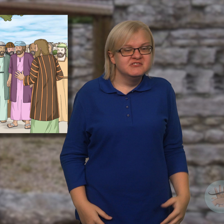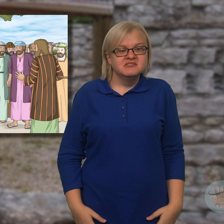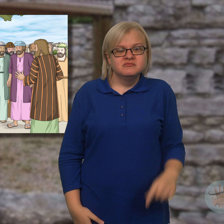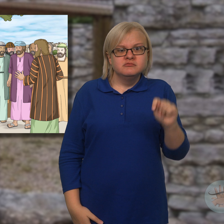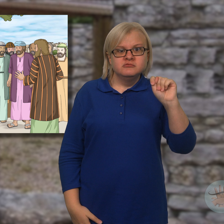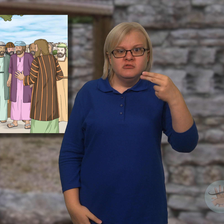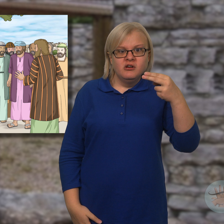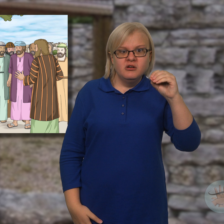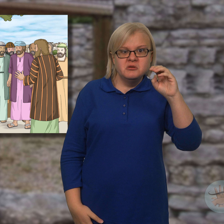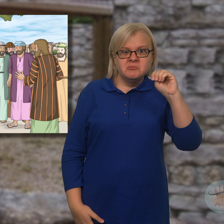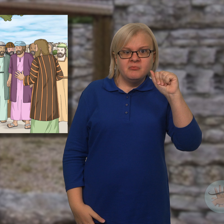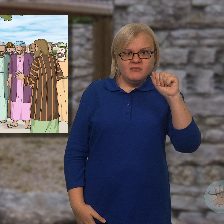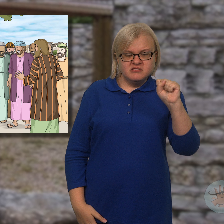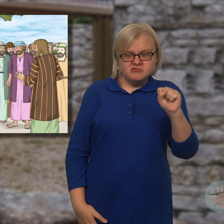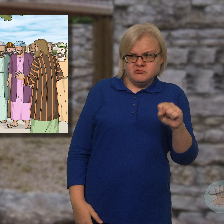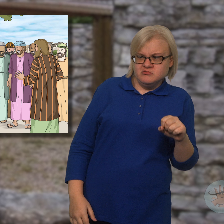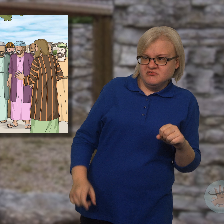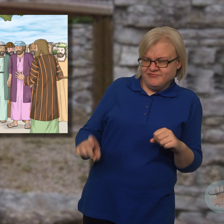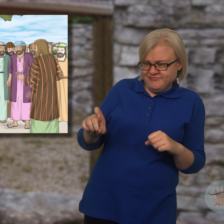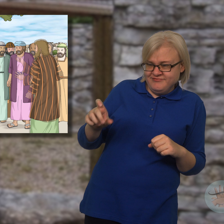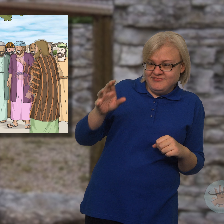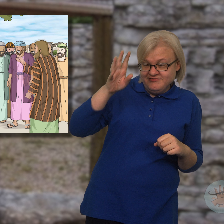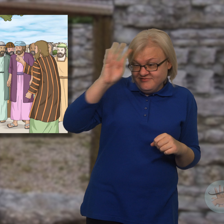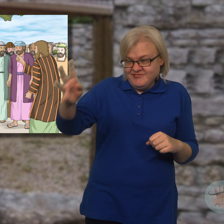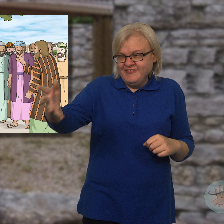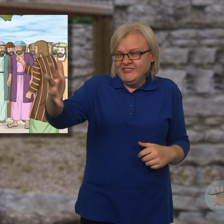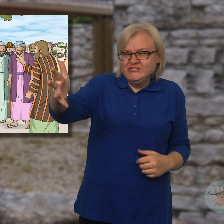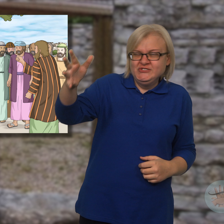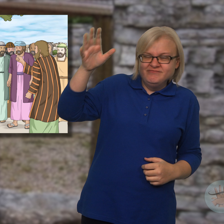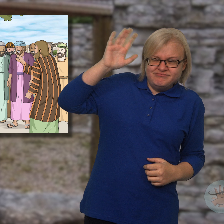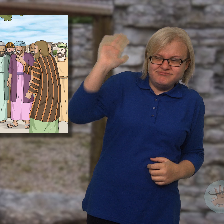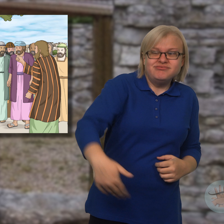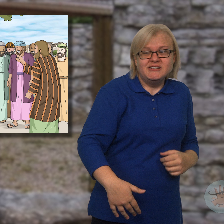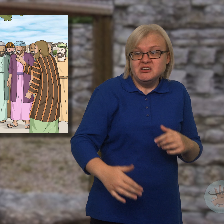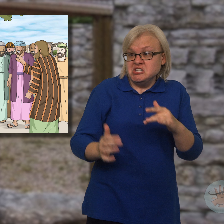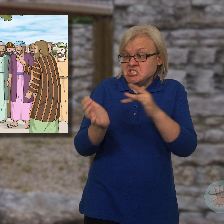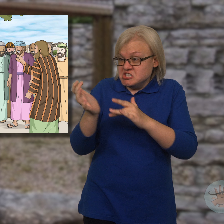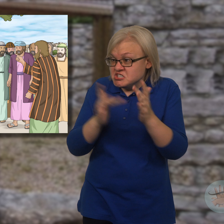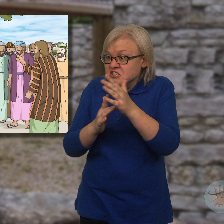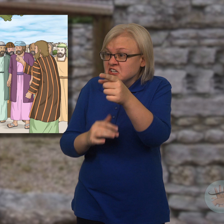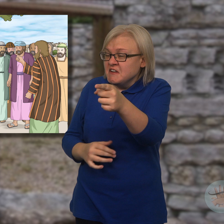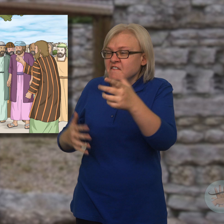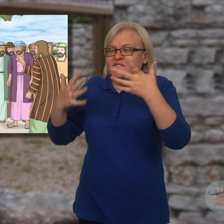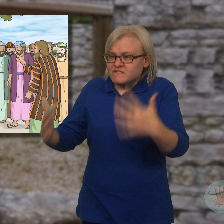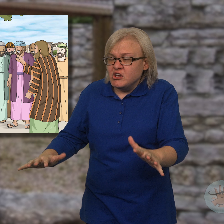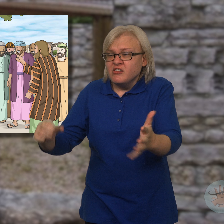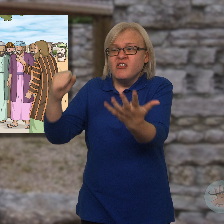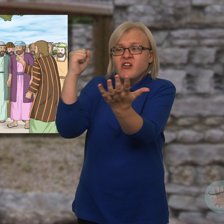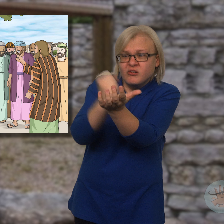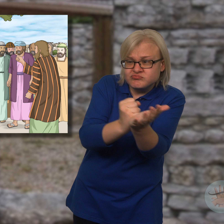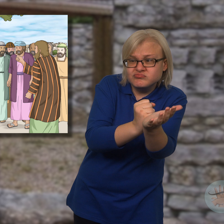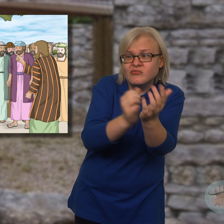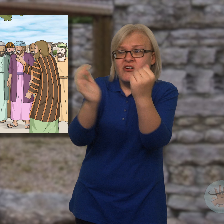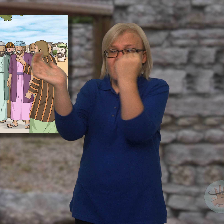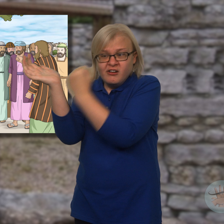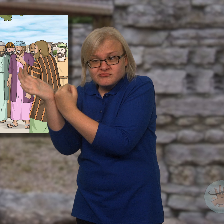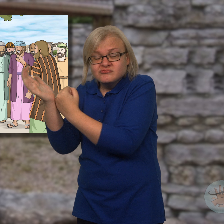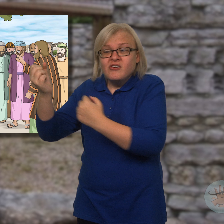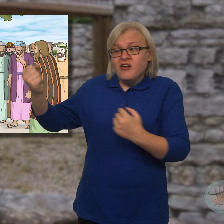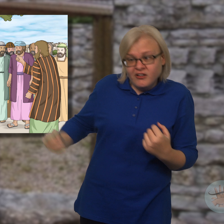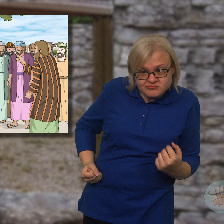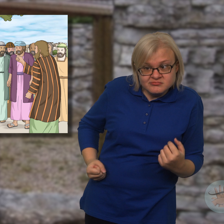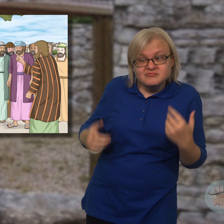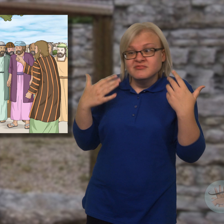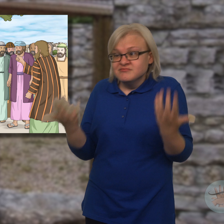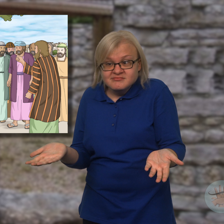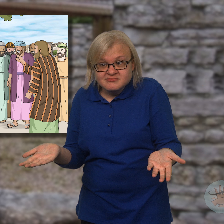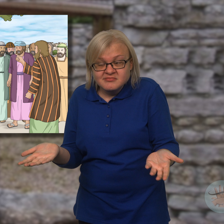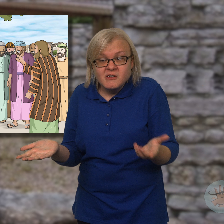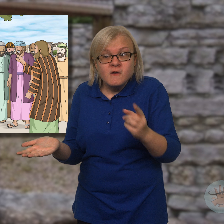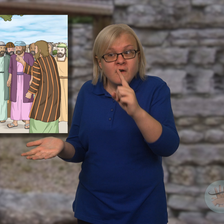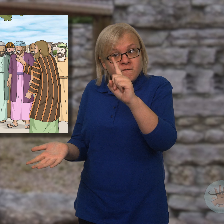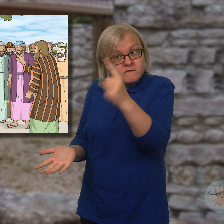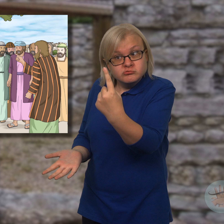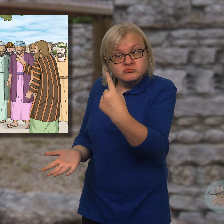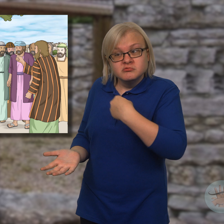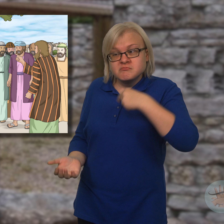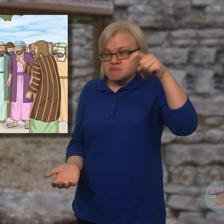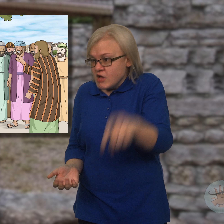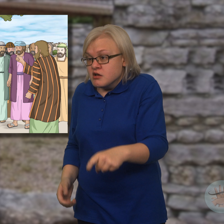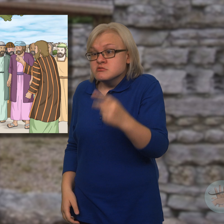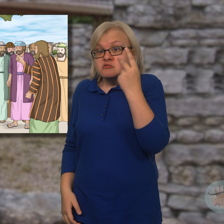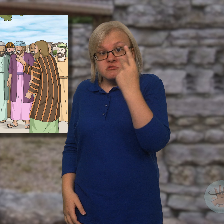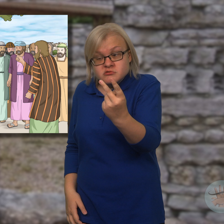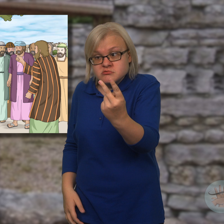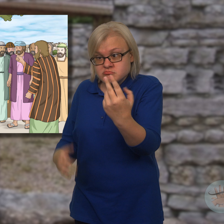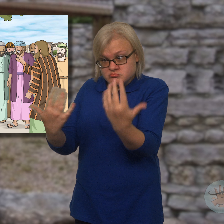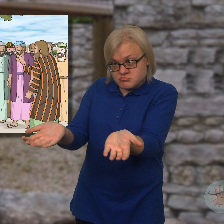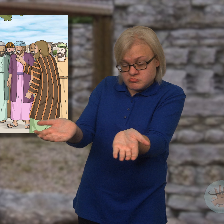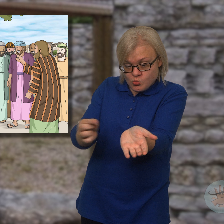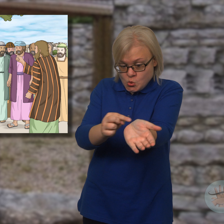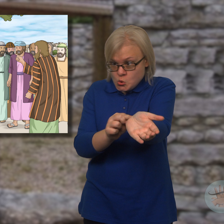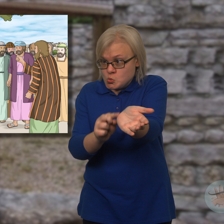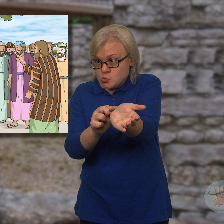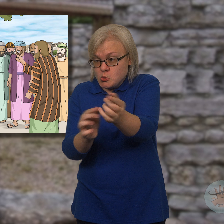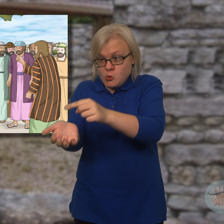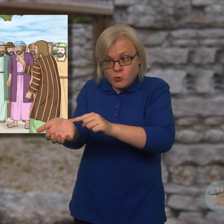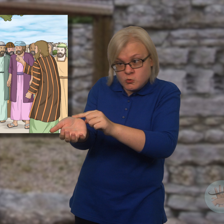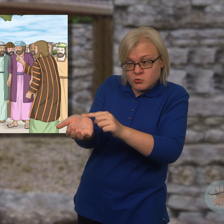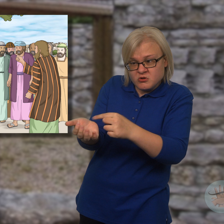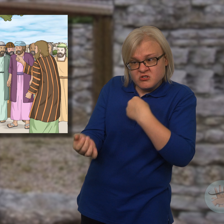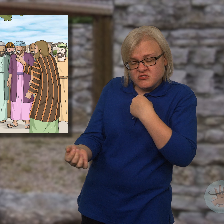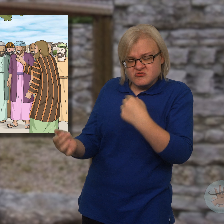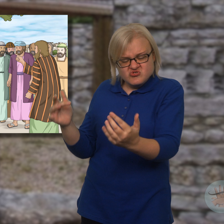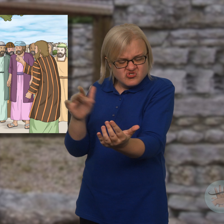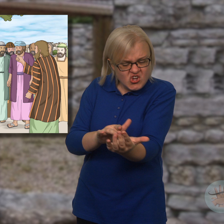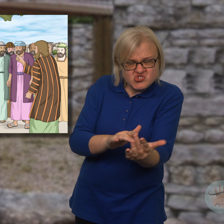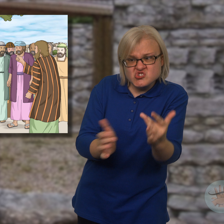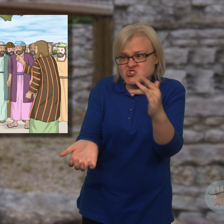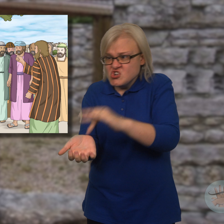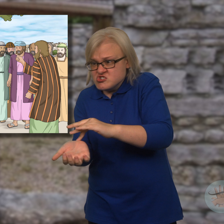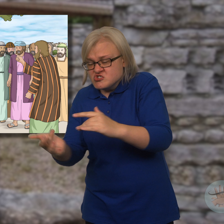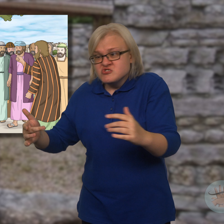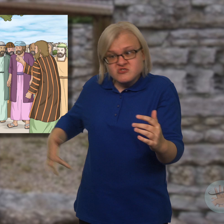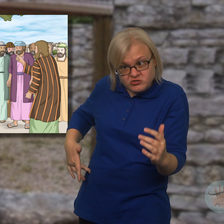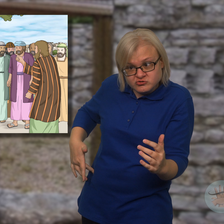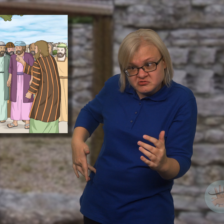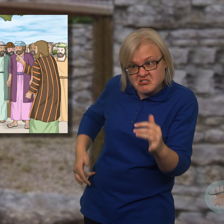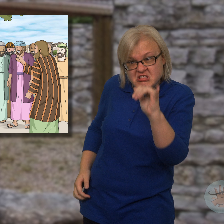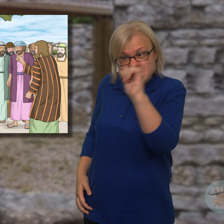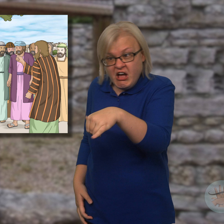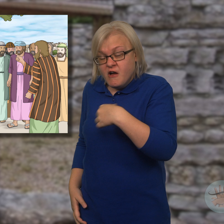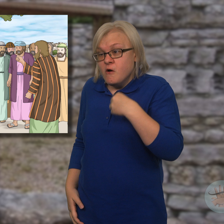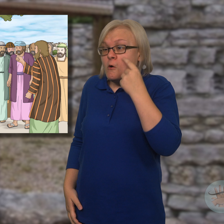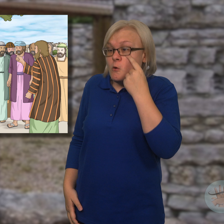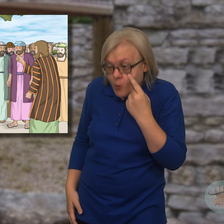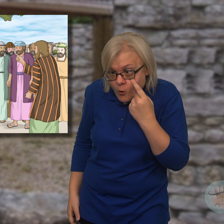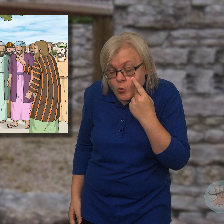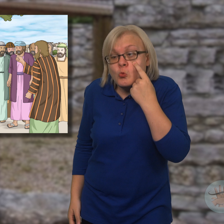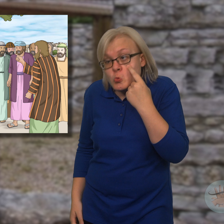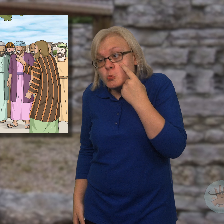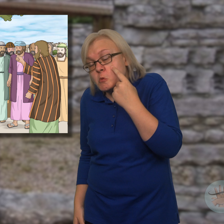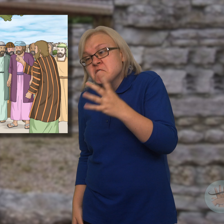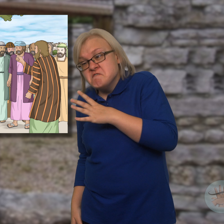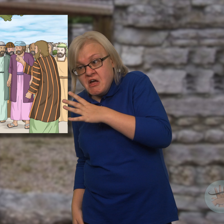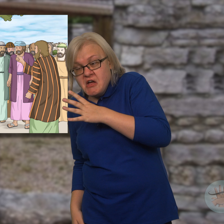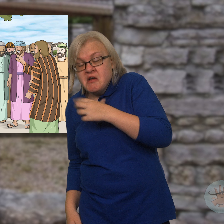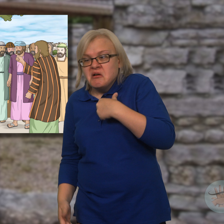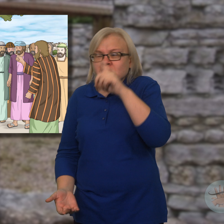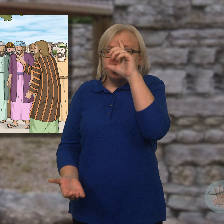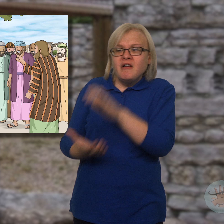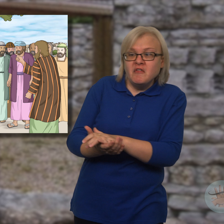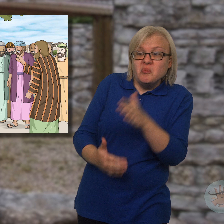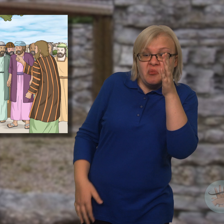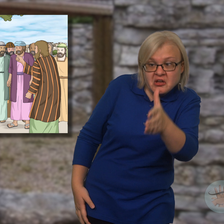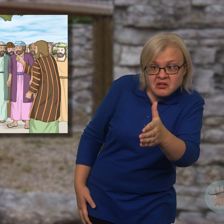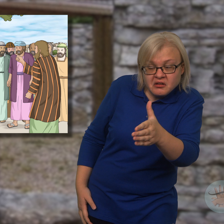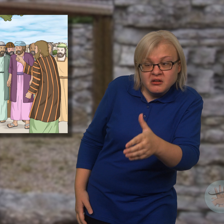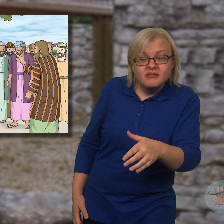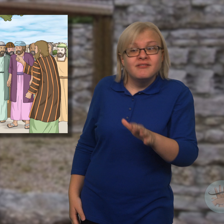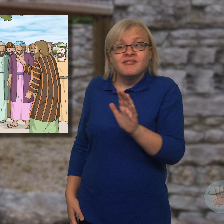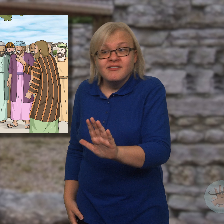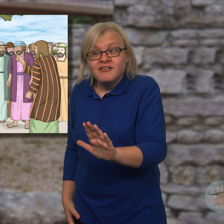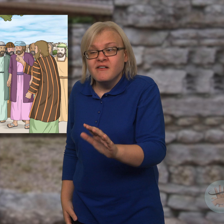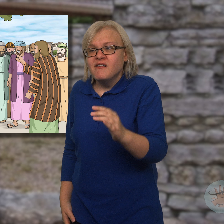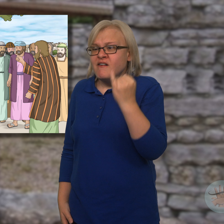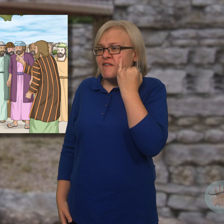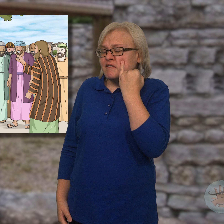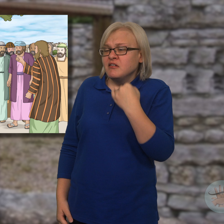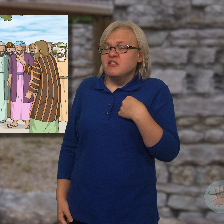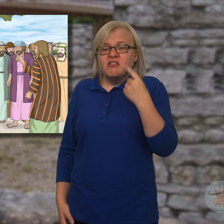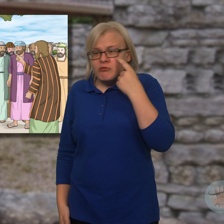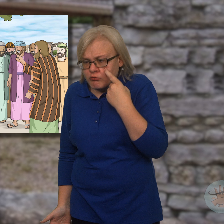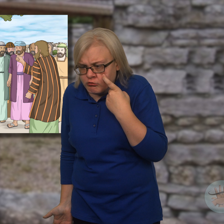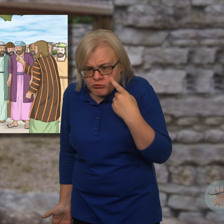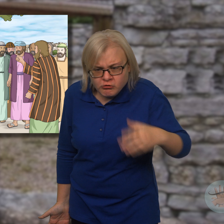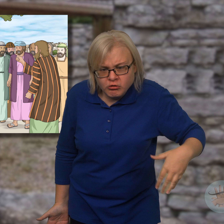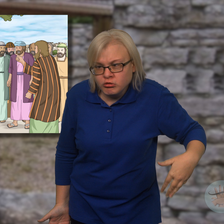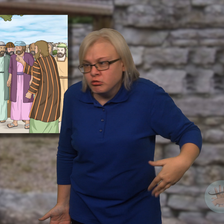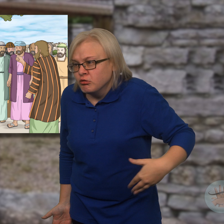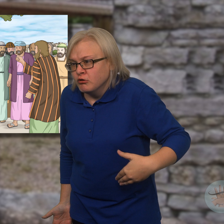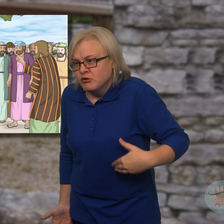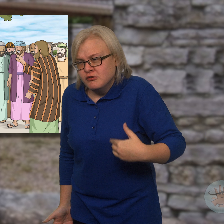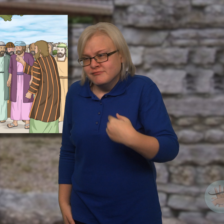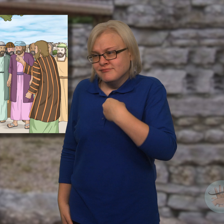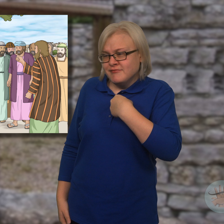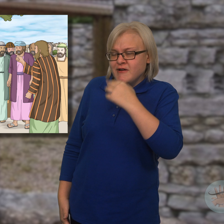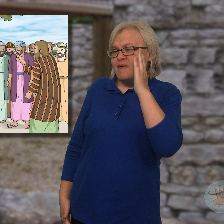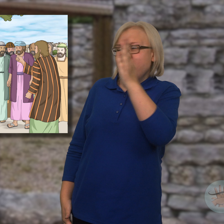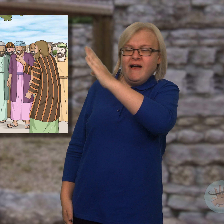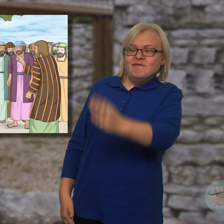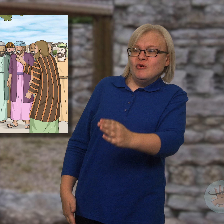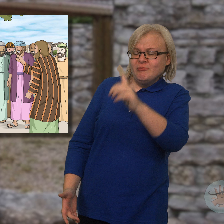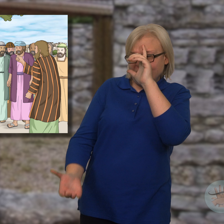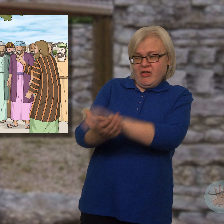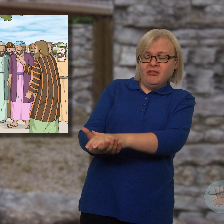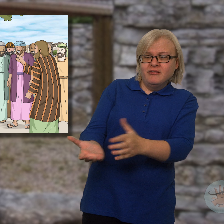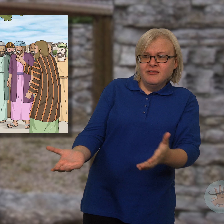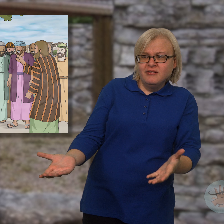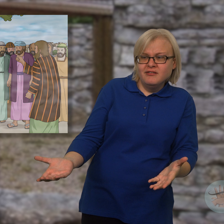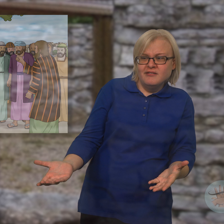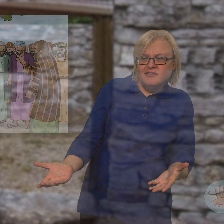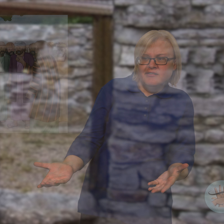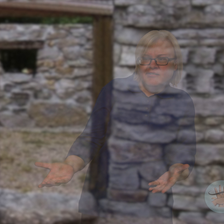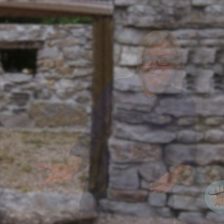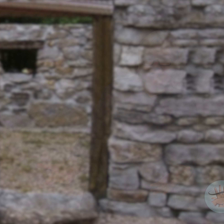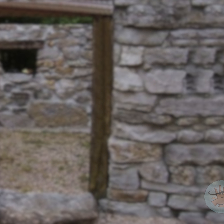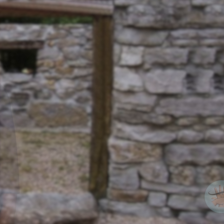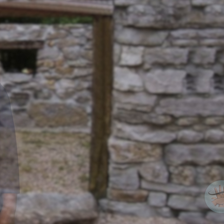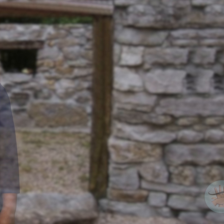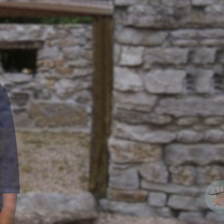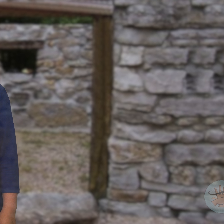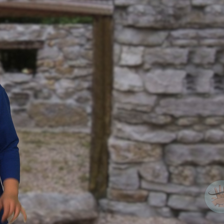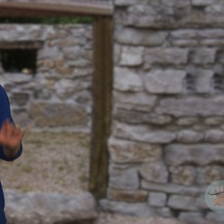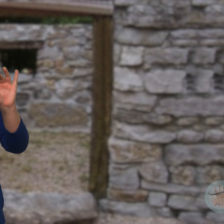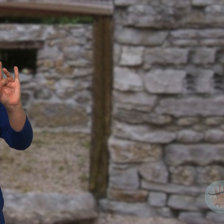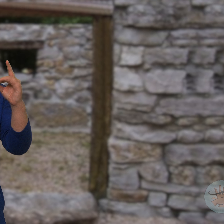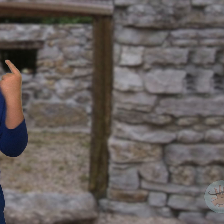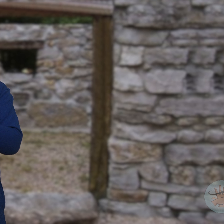But he replied, “Unless I see the nail marks in His hands, and put my finger where the nails have been, and put my hand into His side, I will never believe.”